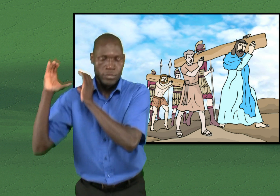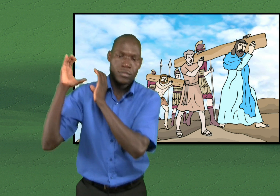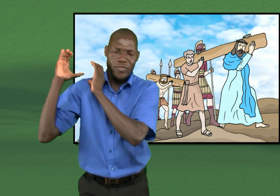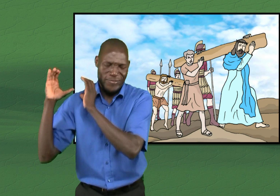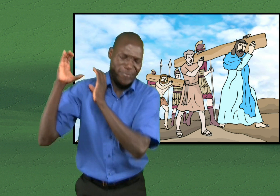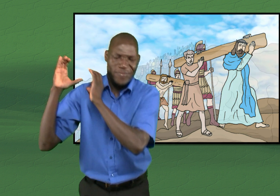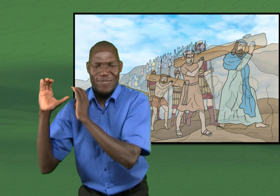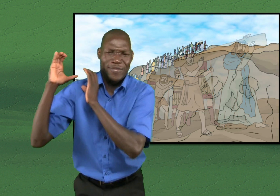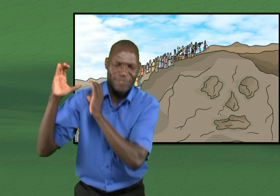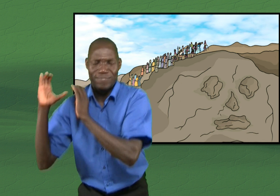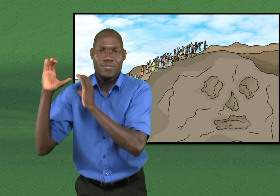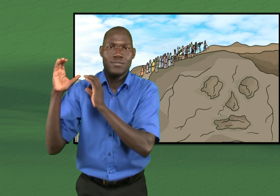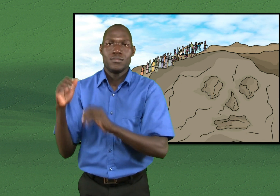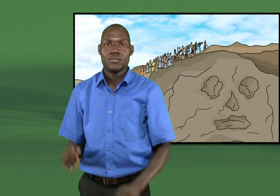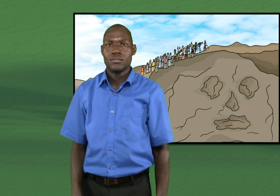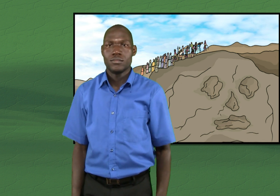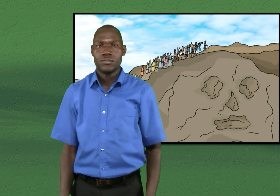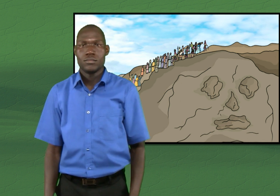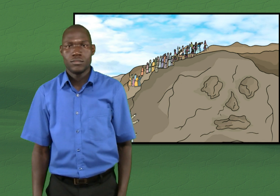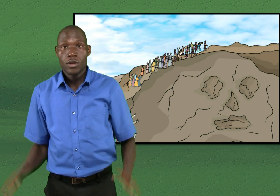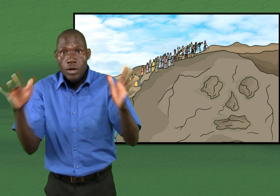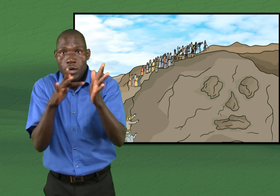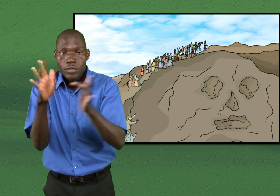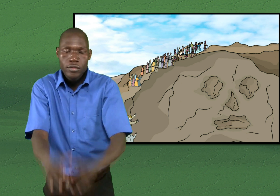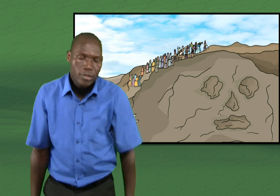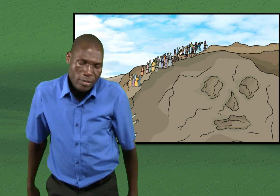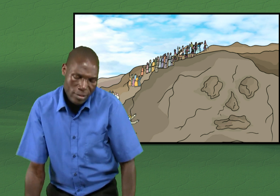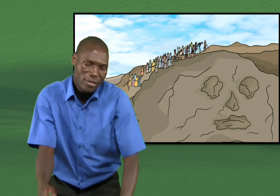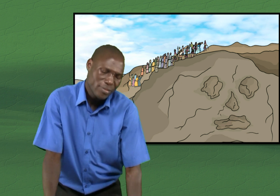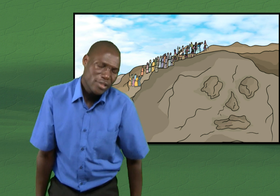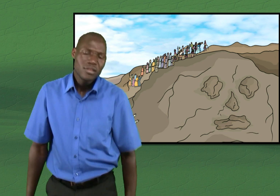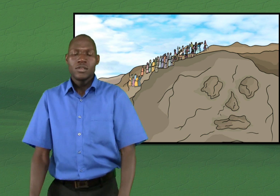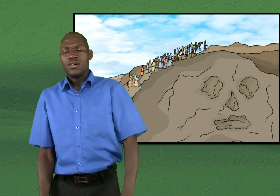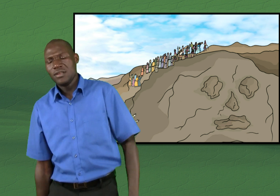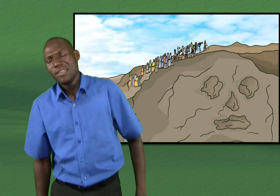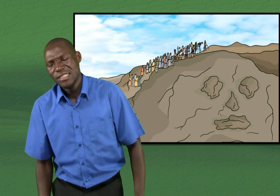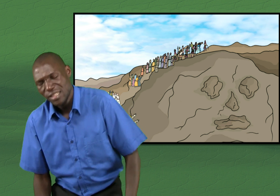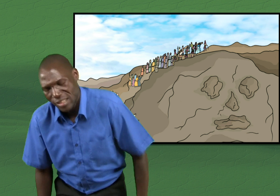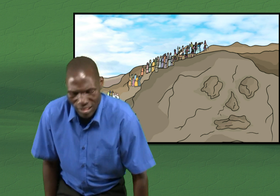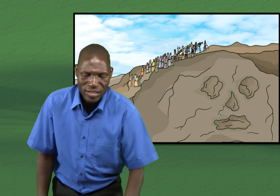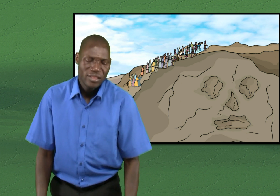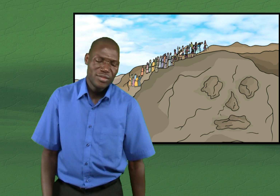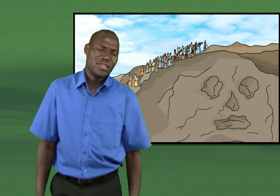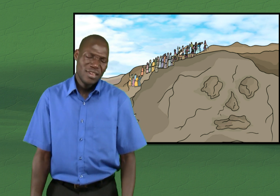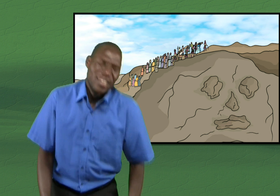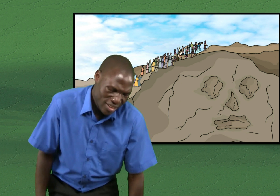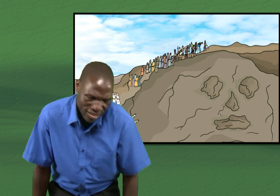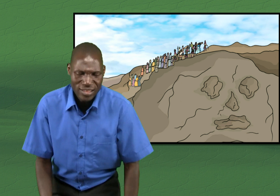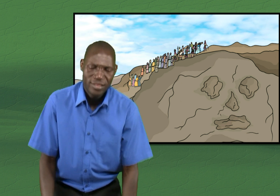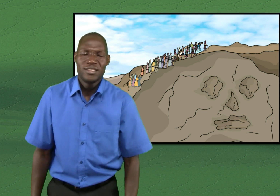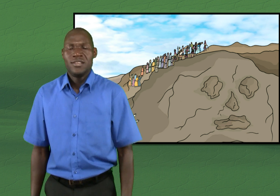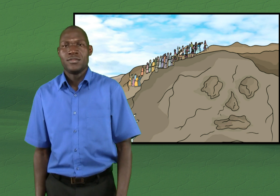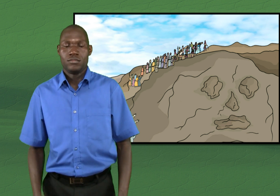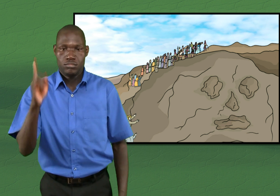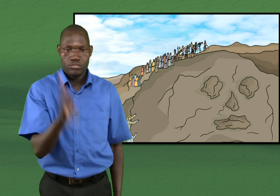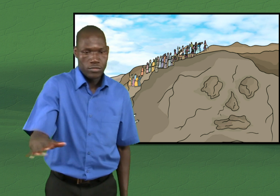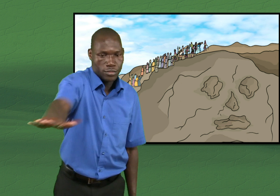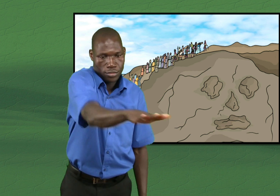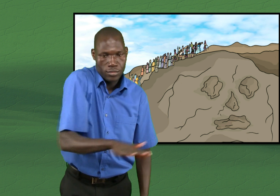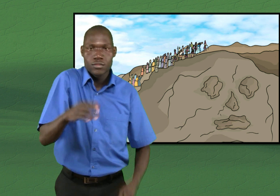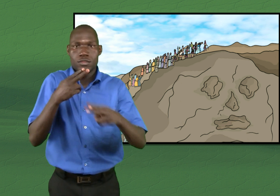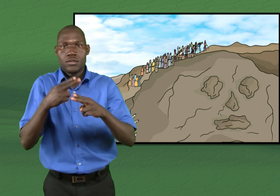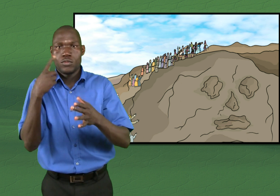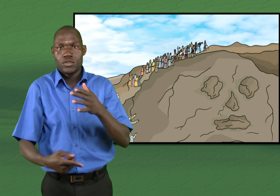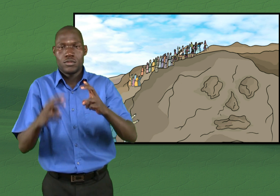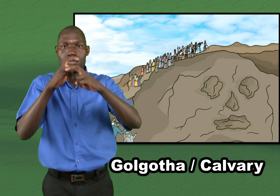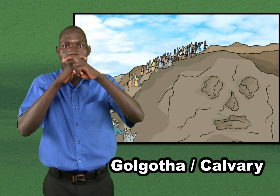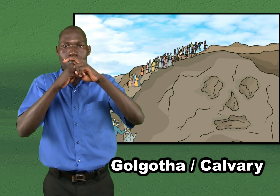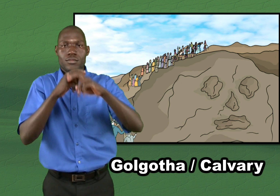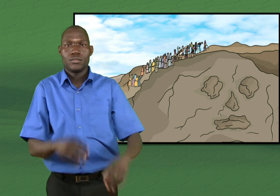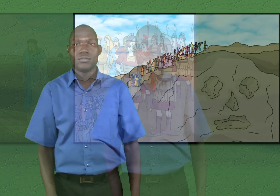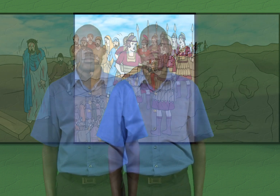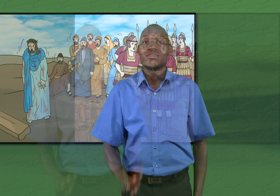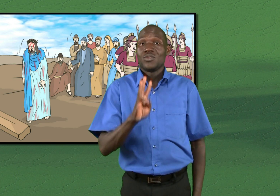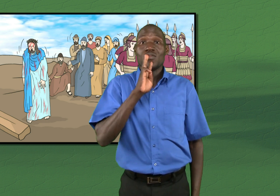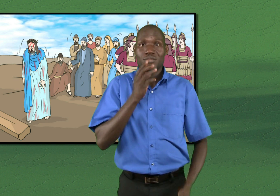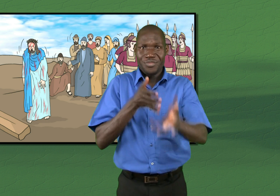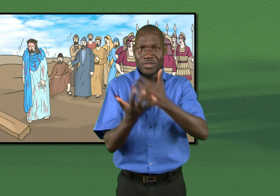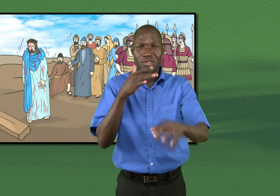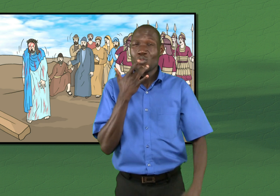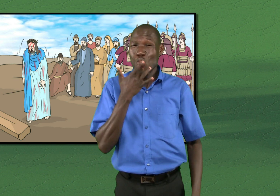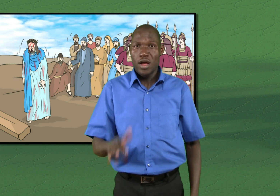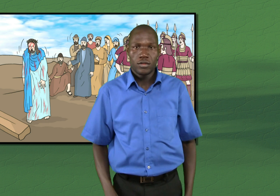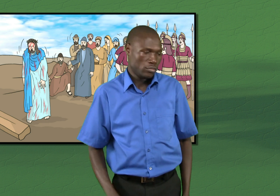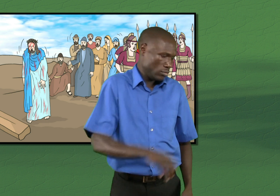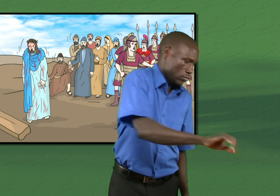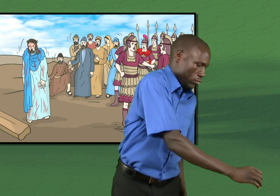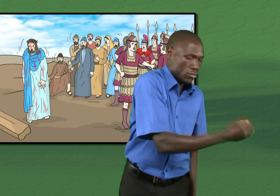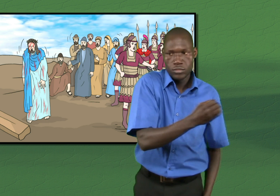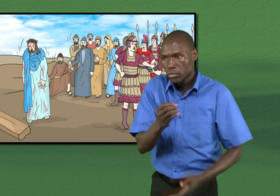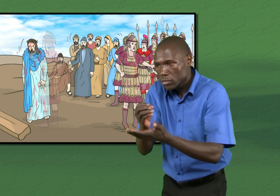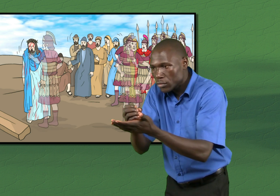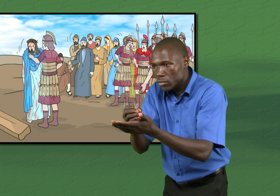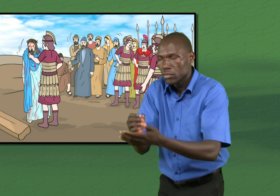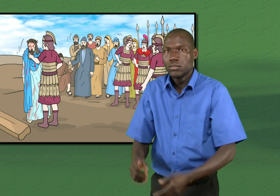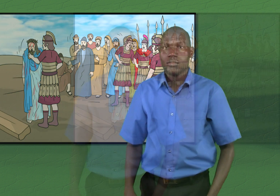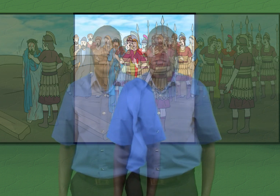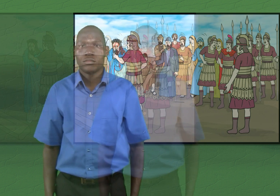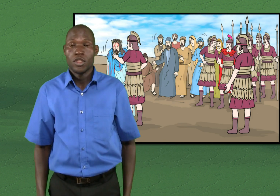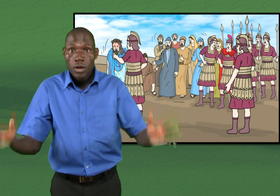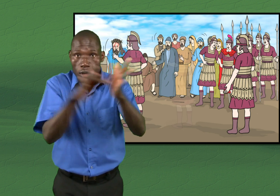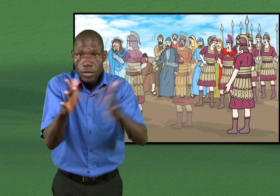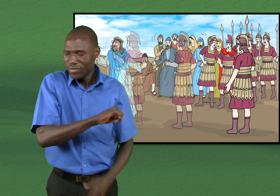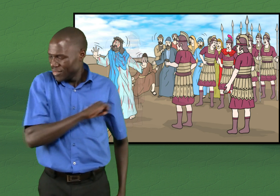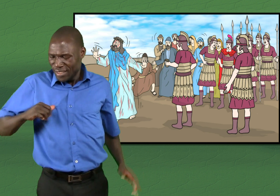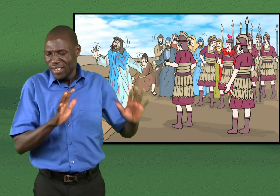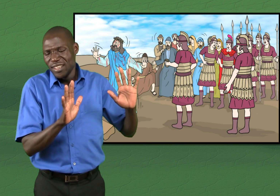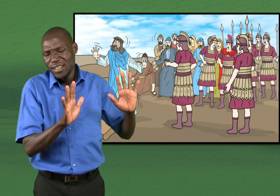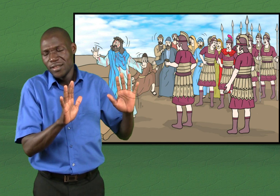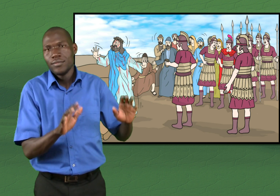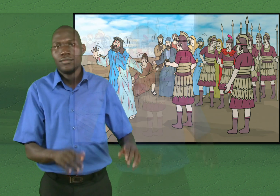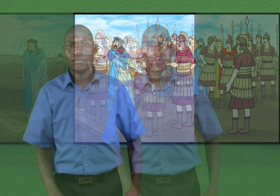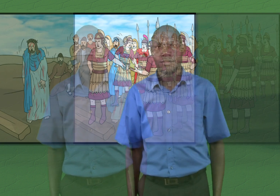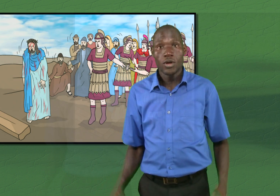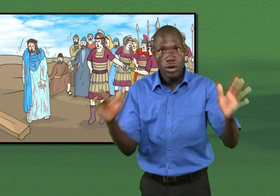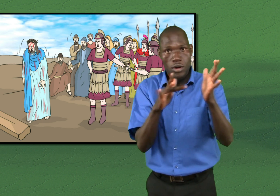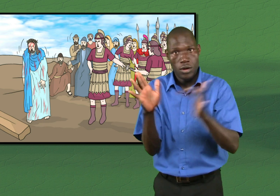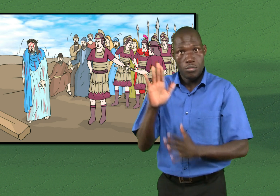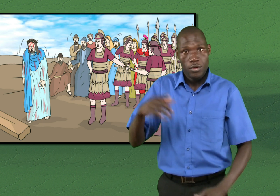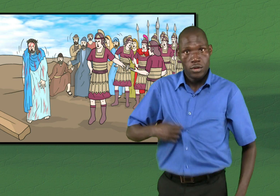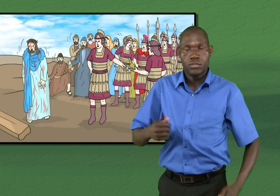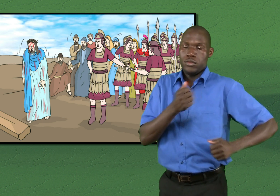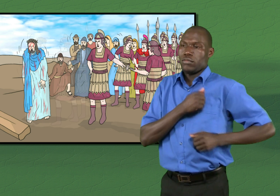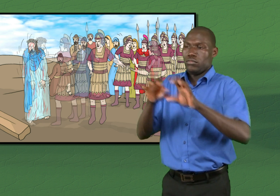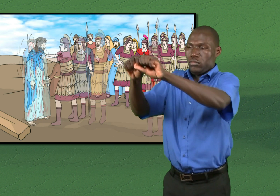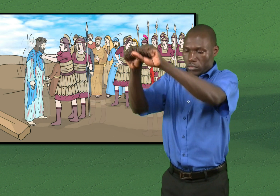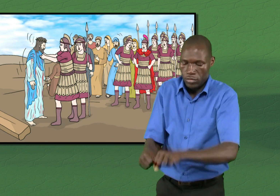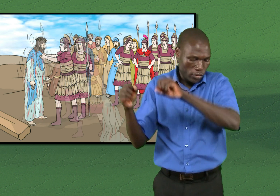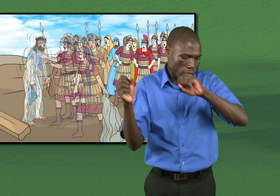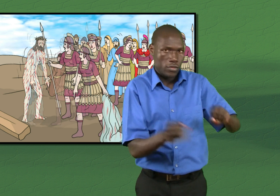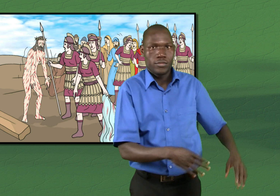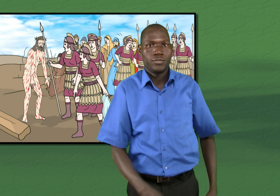And when they came to a place called Golgotha, which means The Place of the Skull, they offered Him wine to drink, mixed with gall;